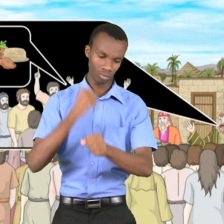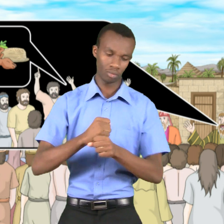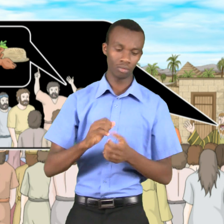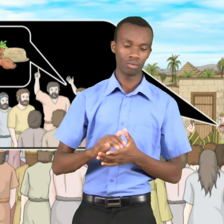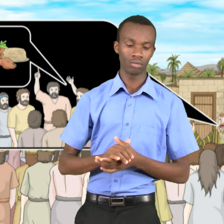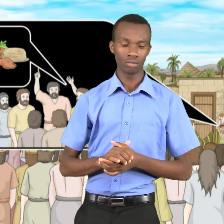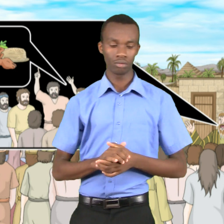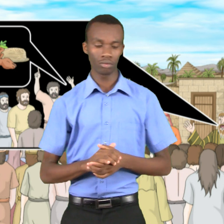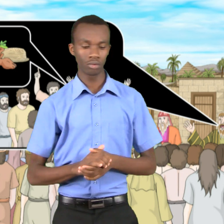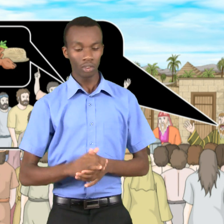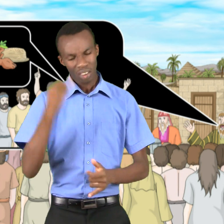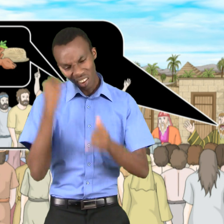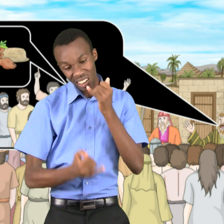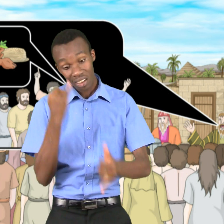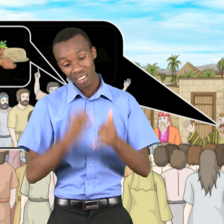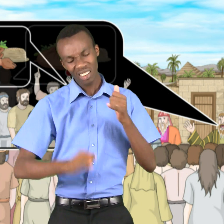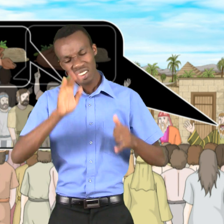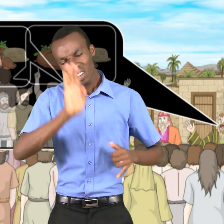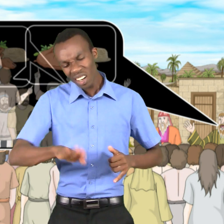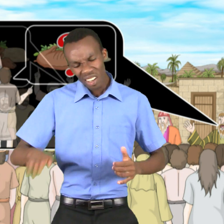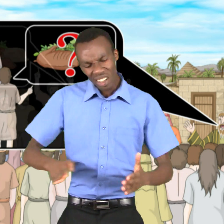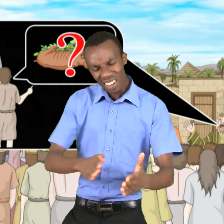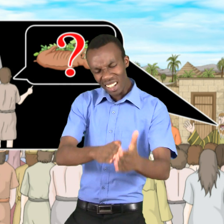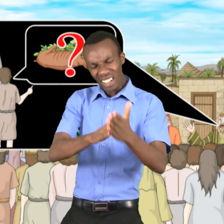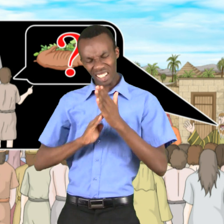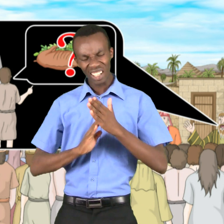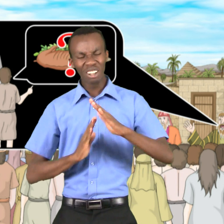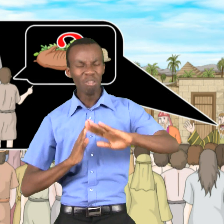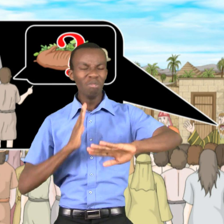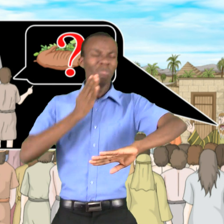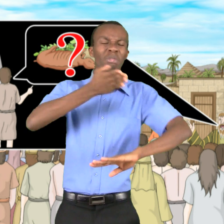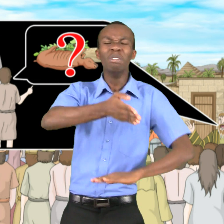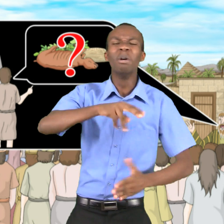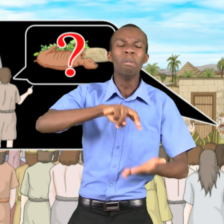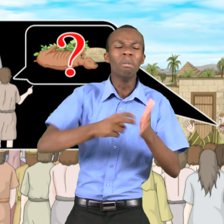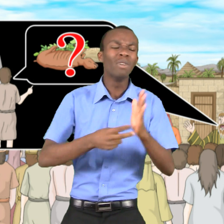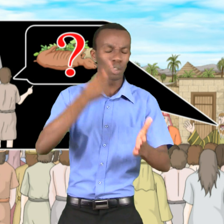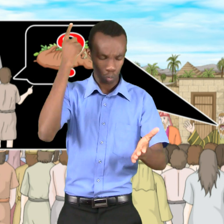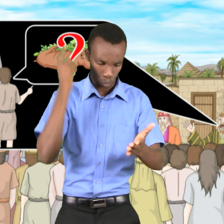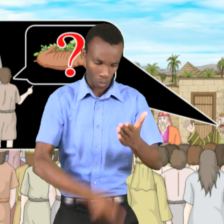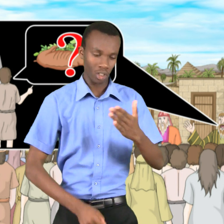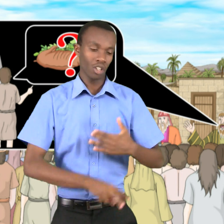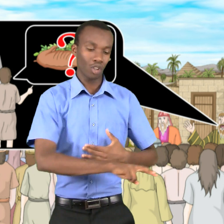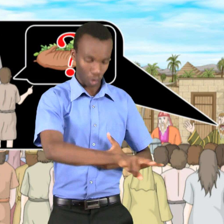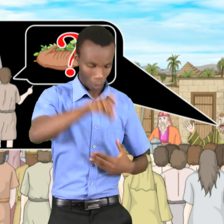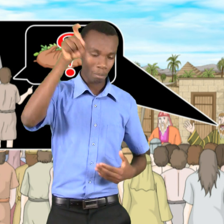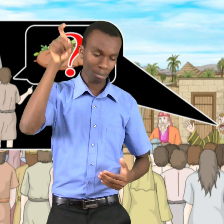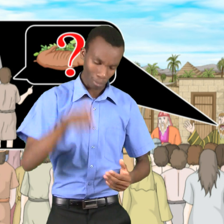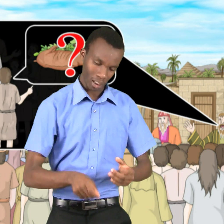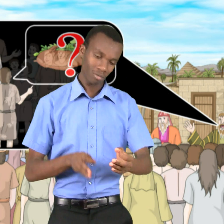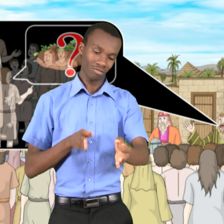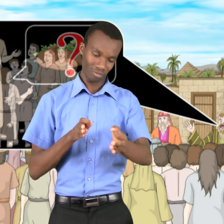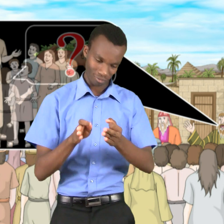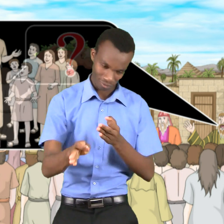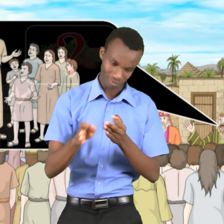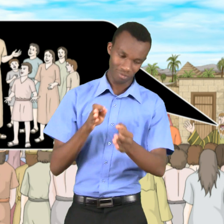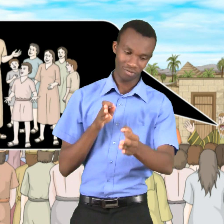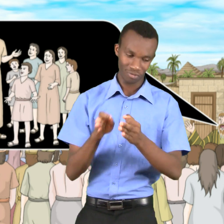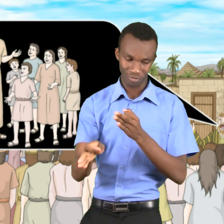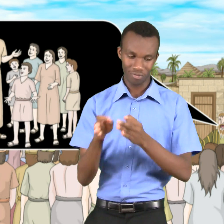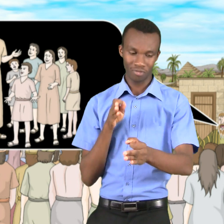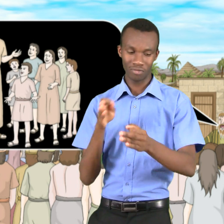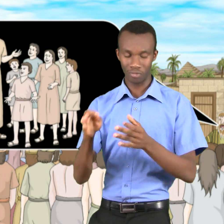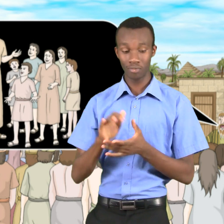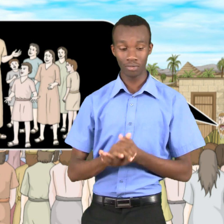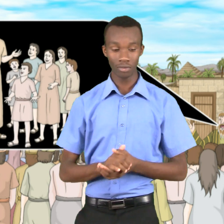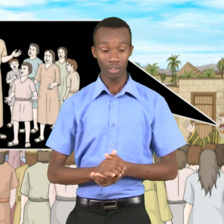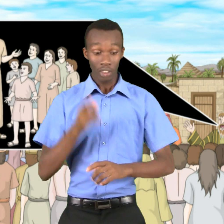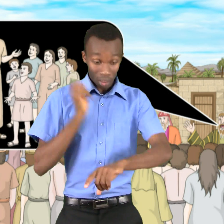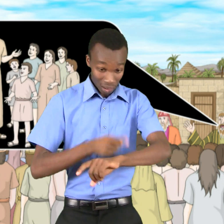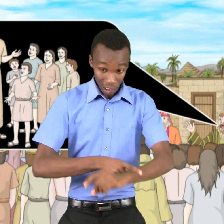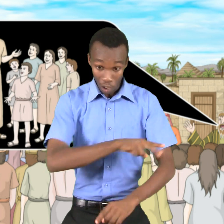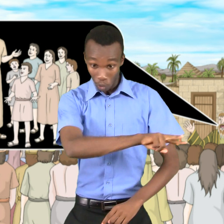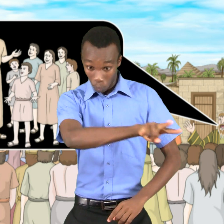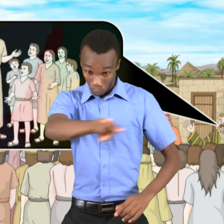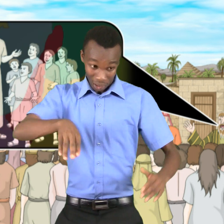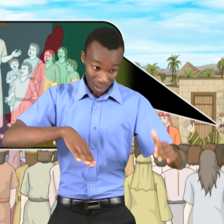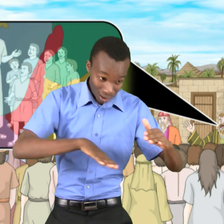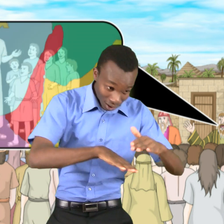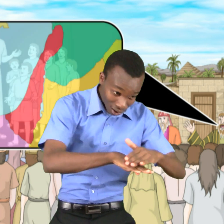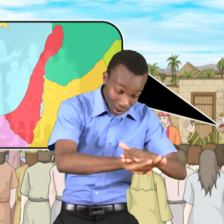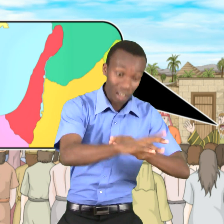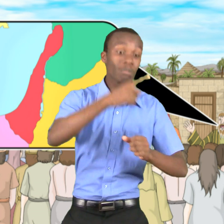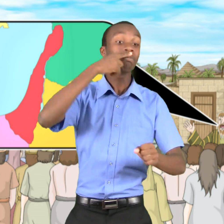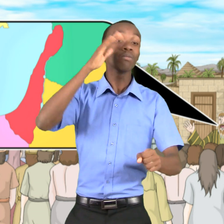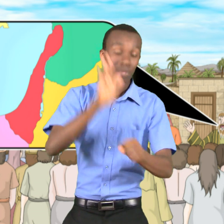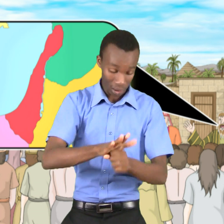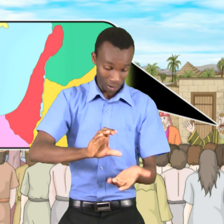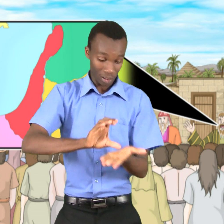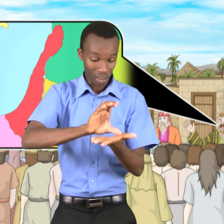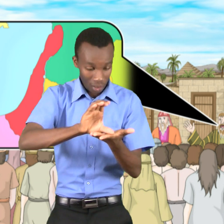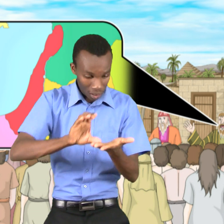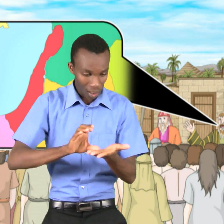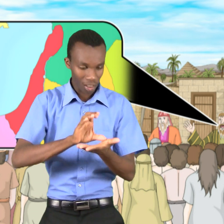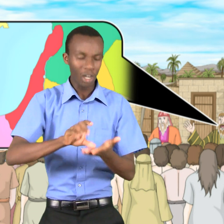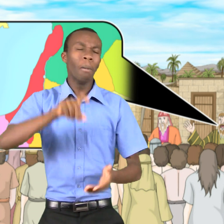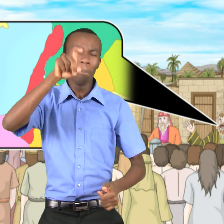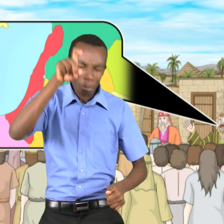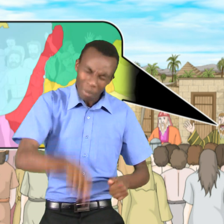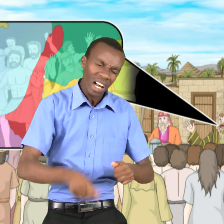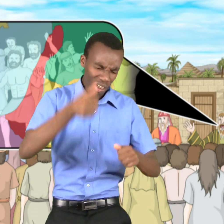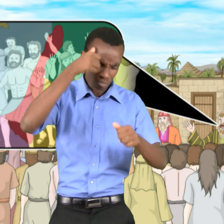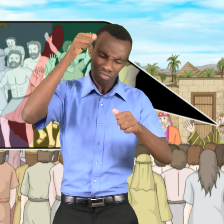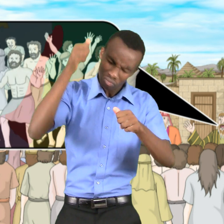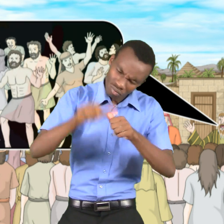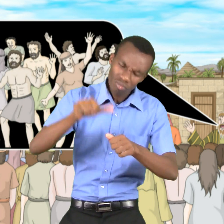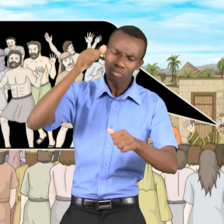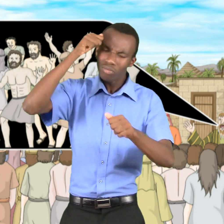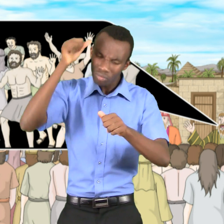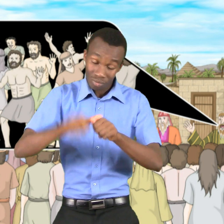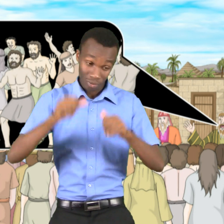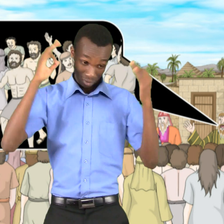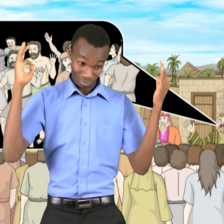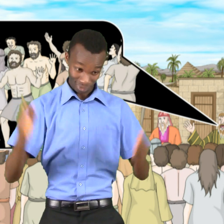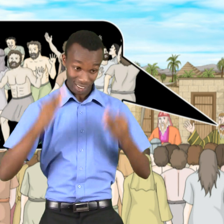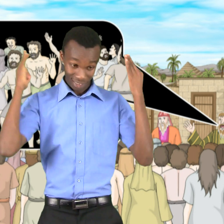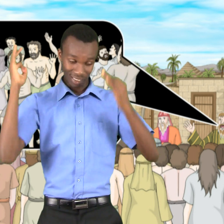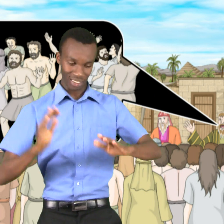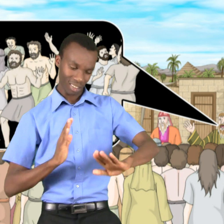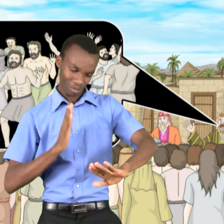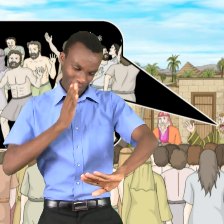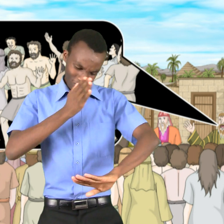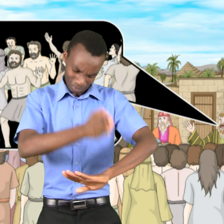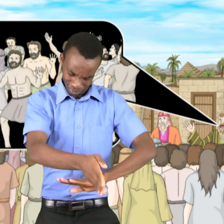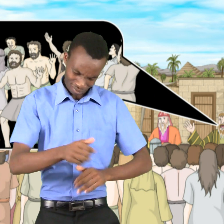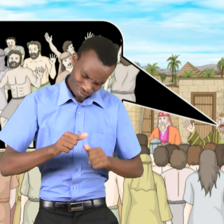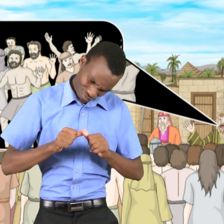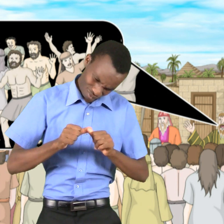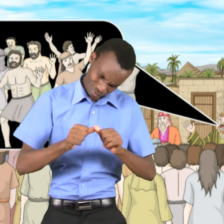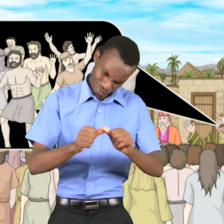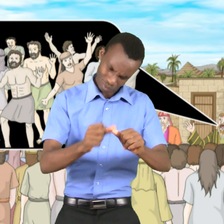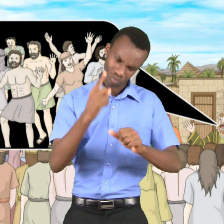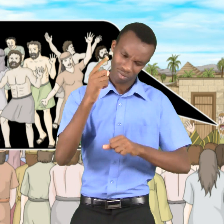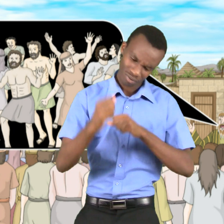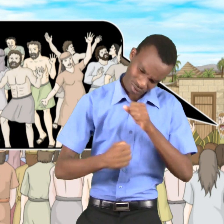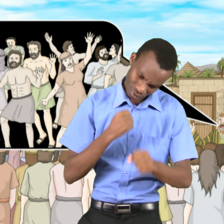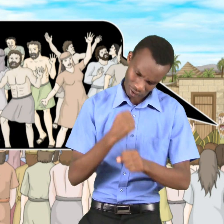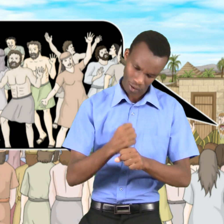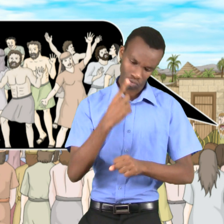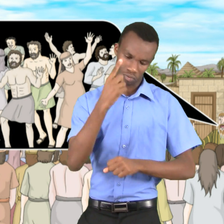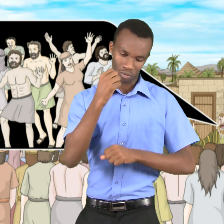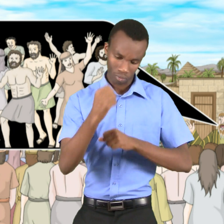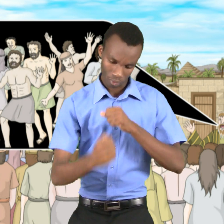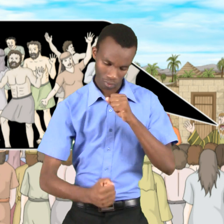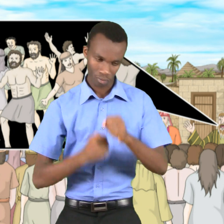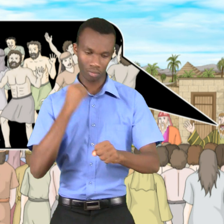When your children ask you, ‘What does this service mean to you?’